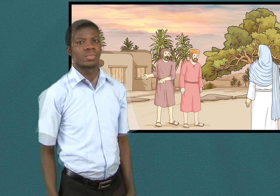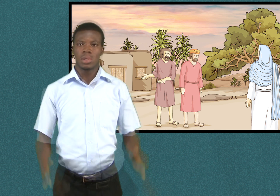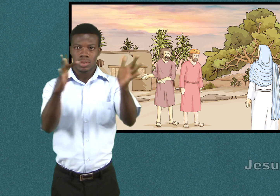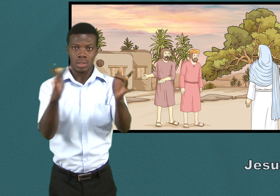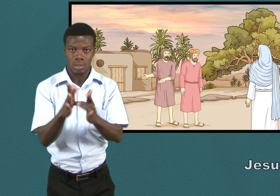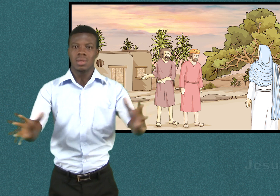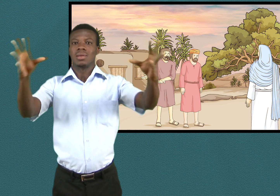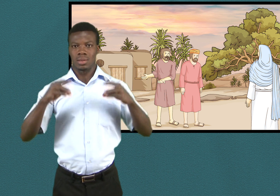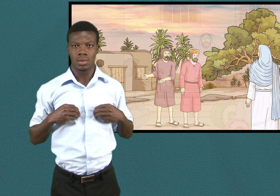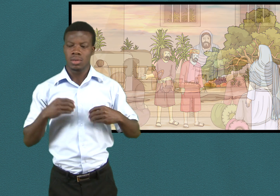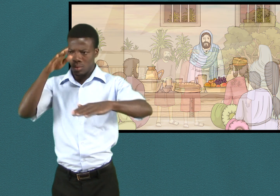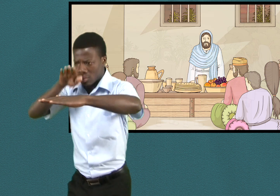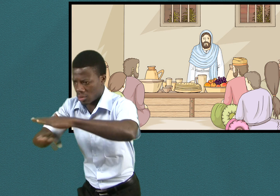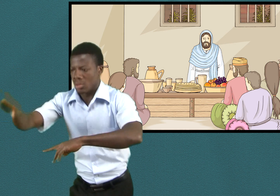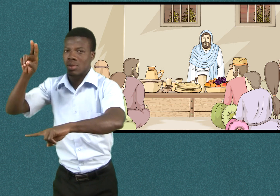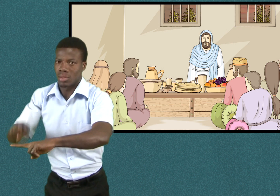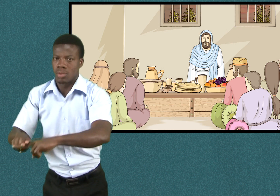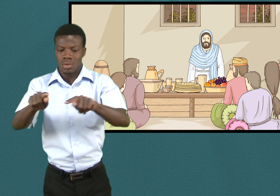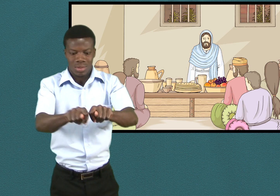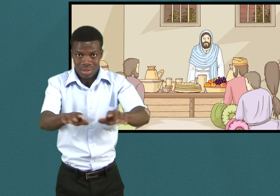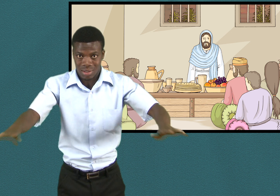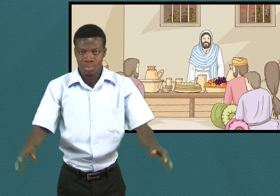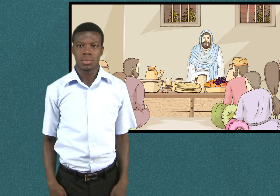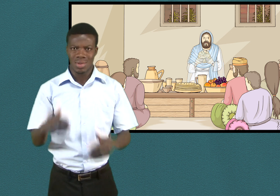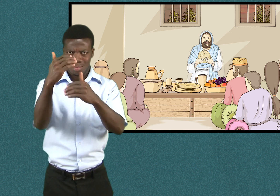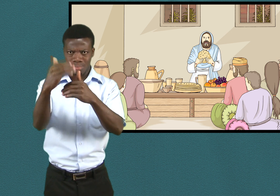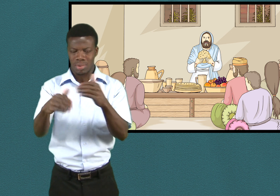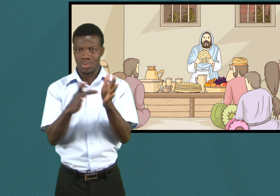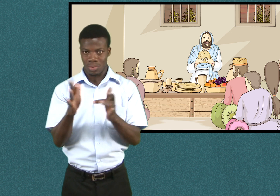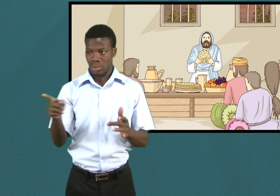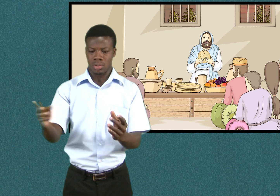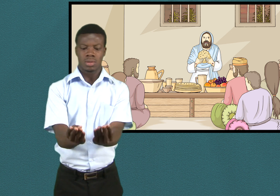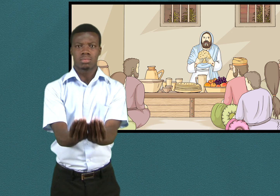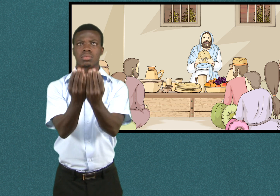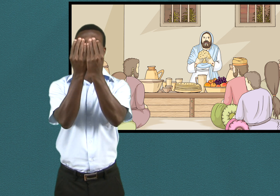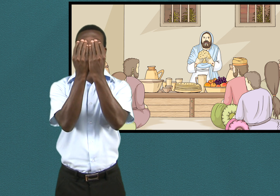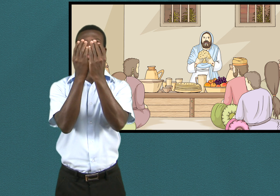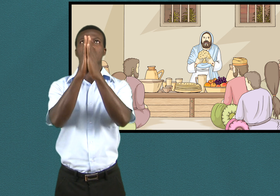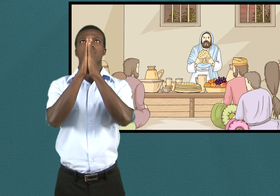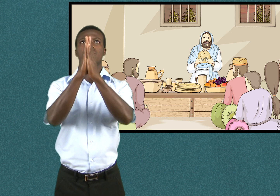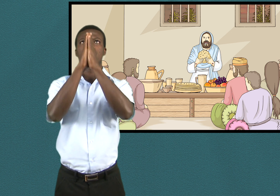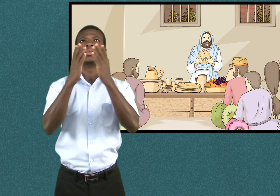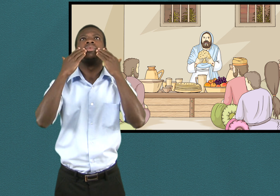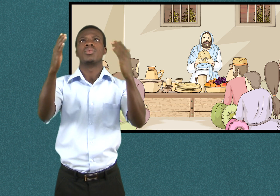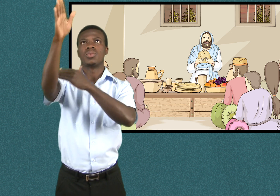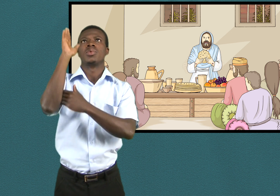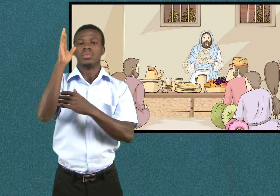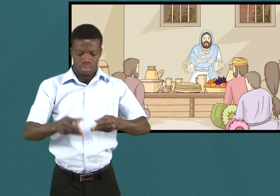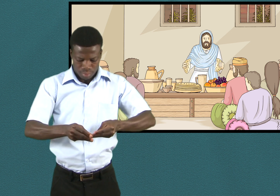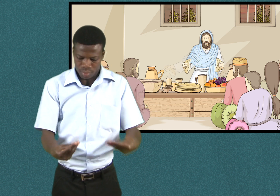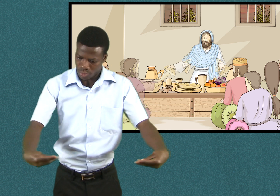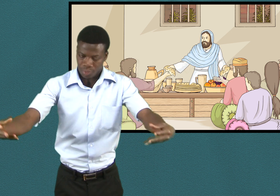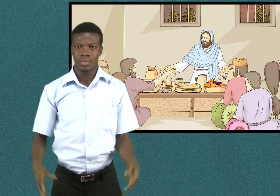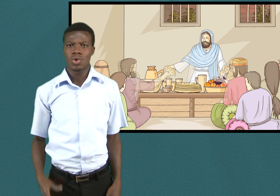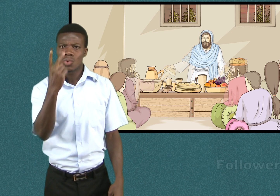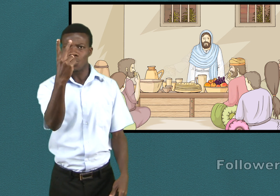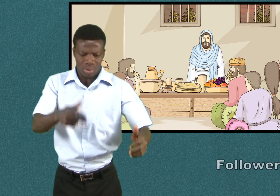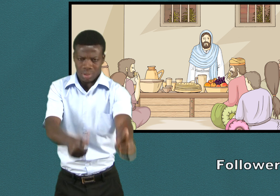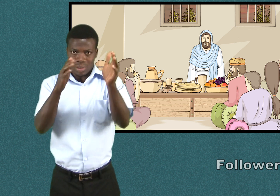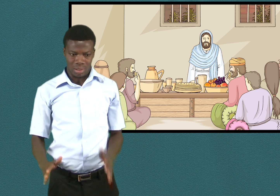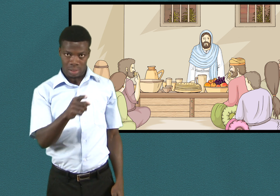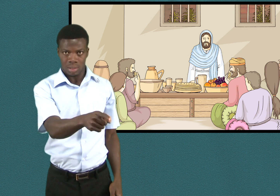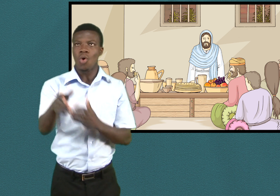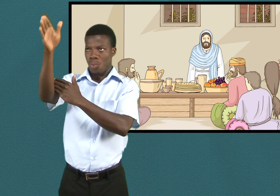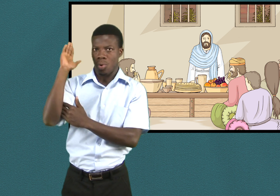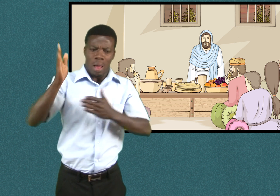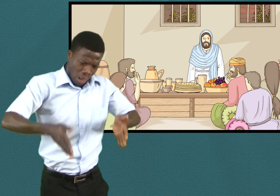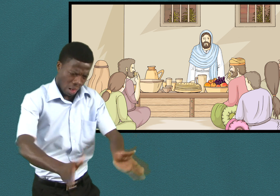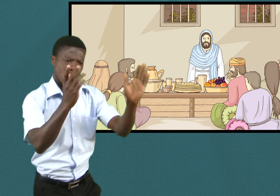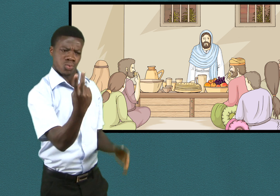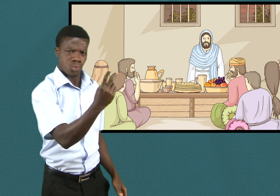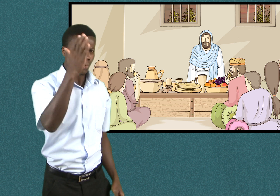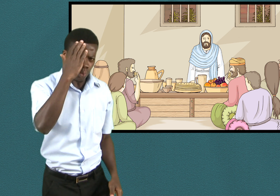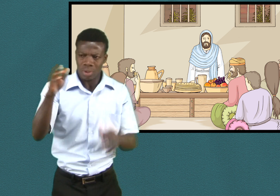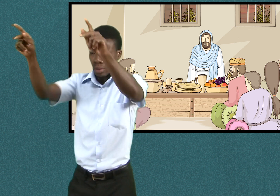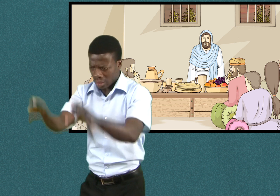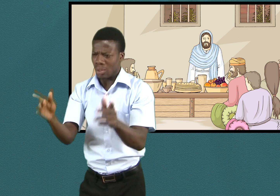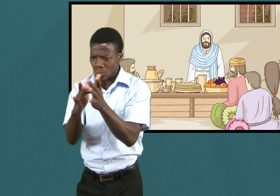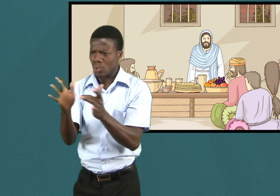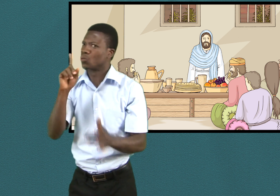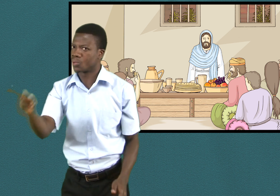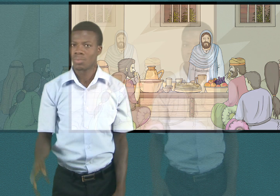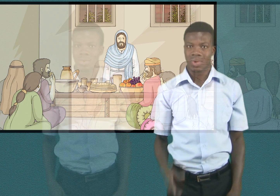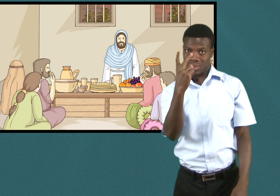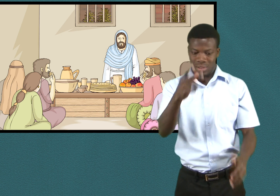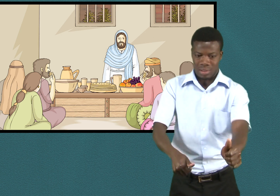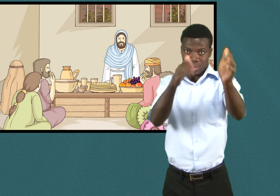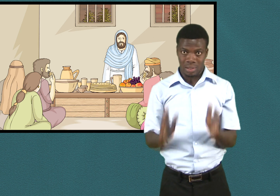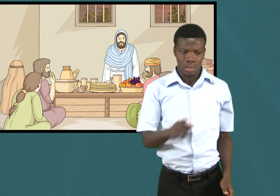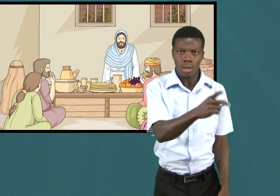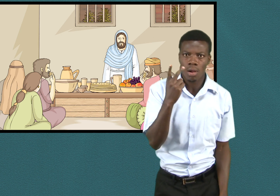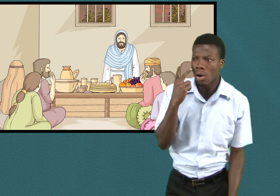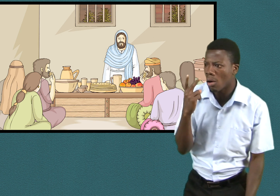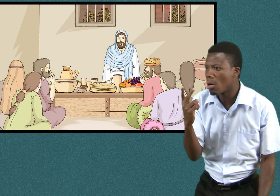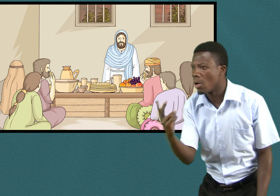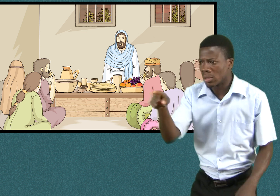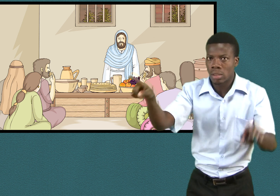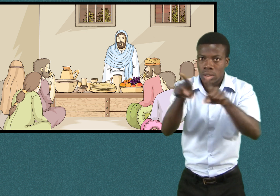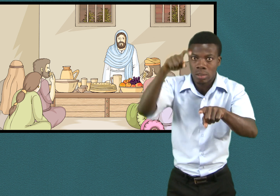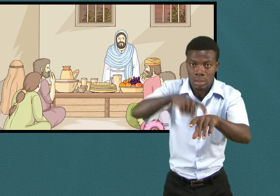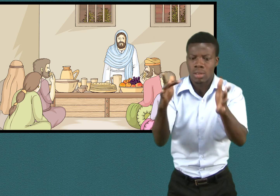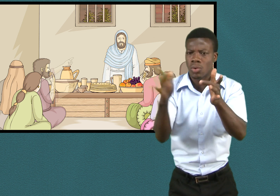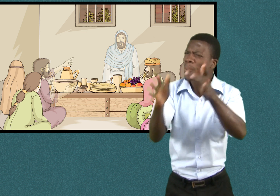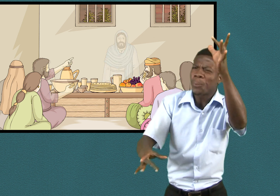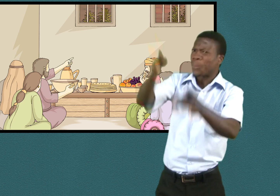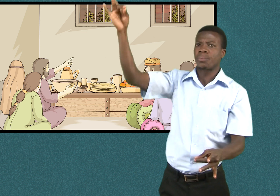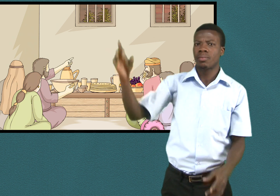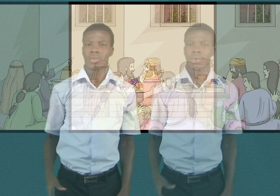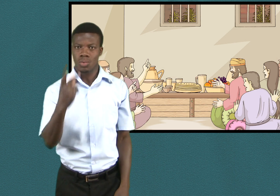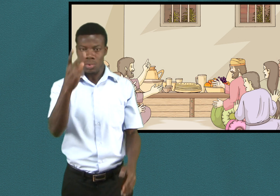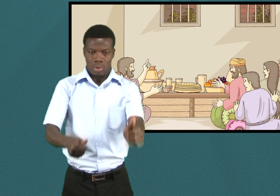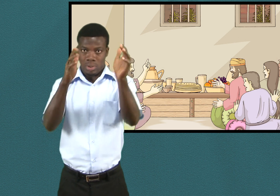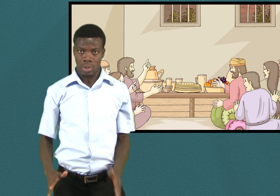While He was reclining at the table with them, He took bread, spoke a blessing and broke it, and gave it to them.